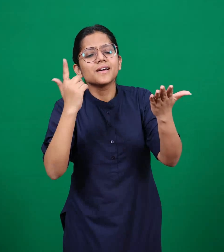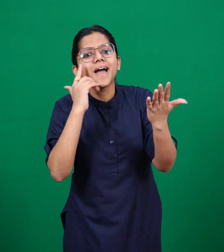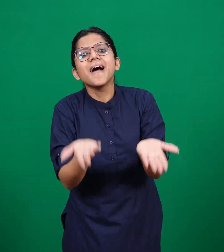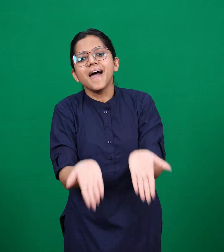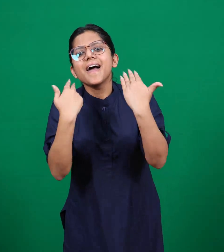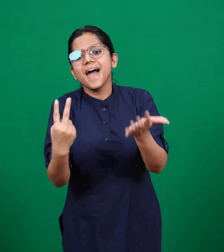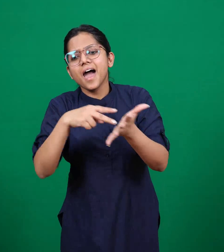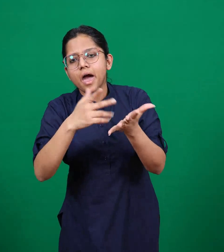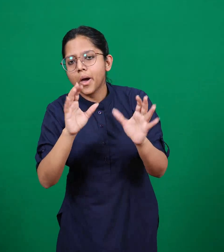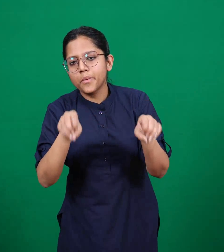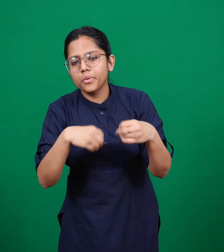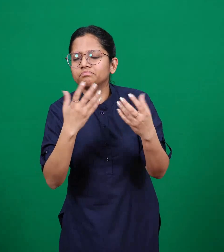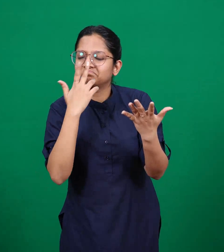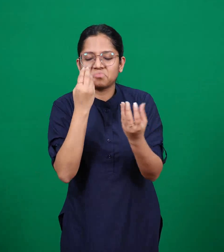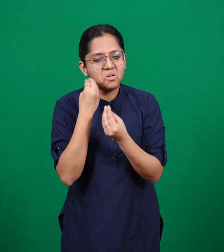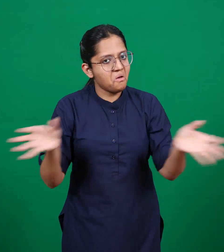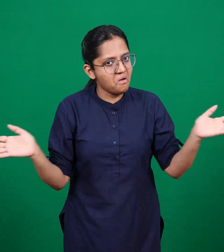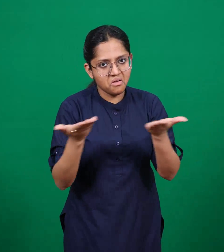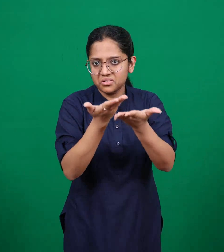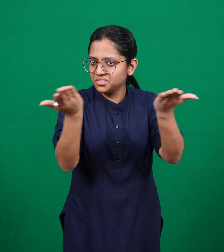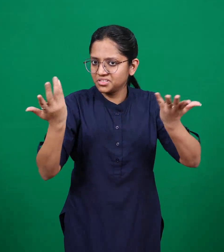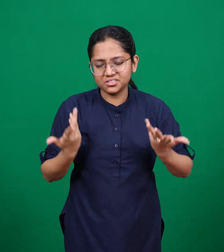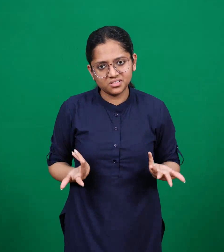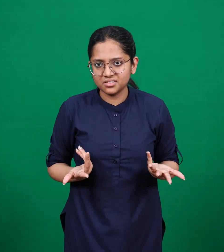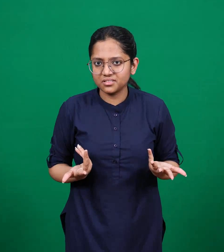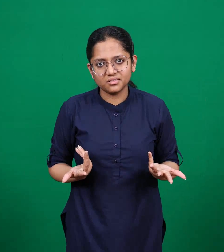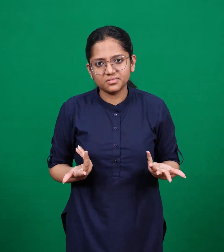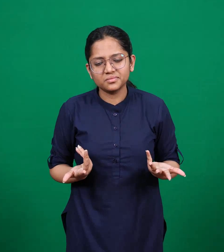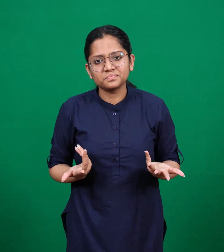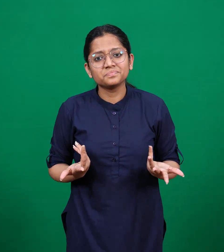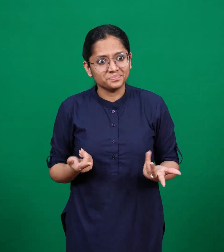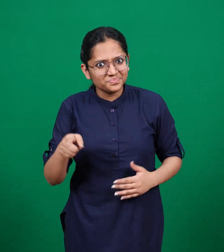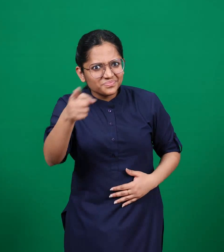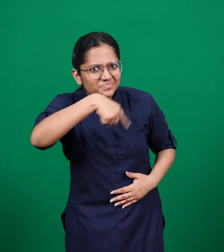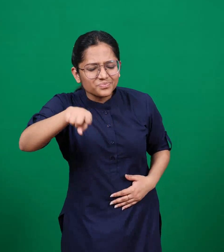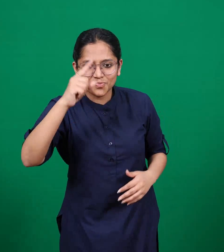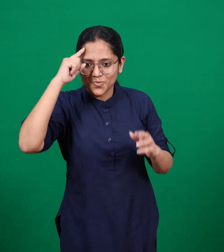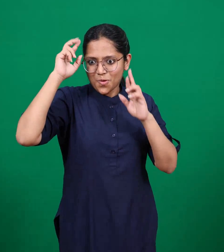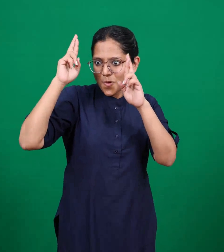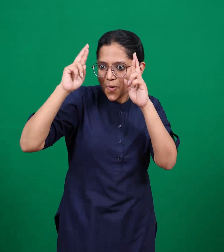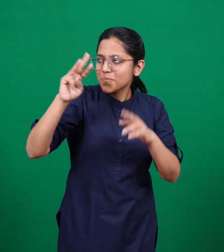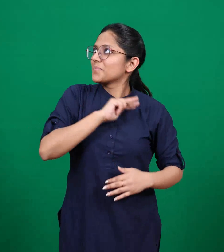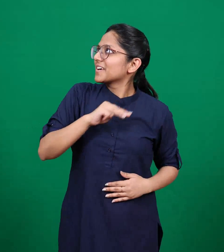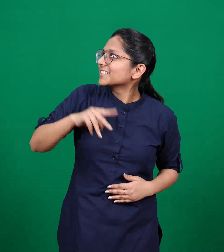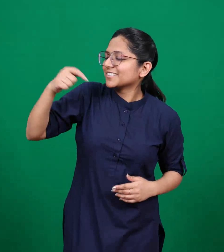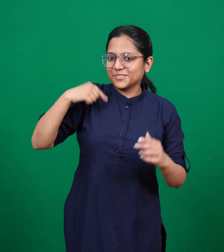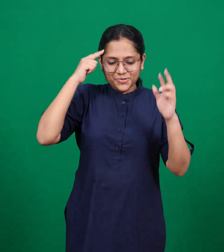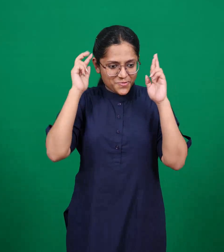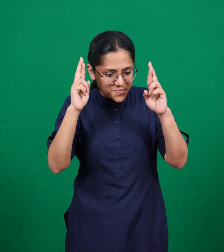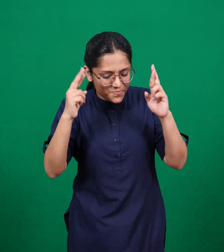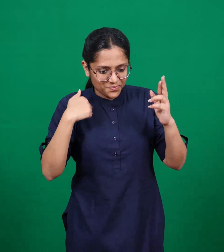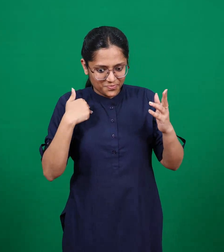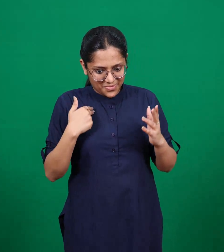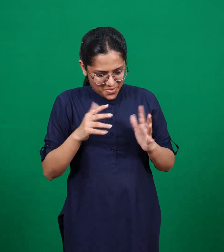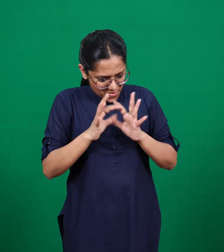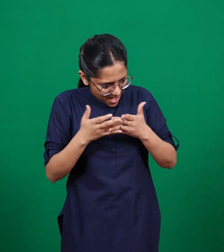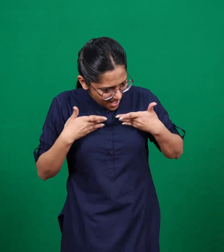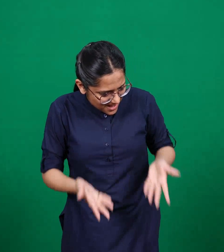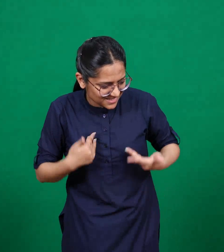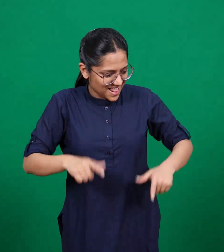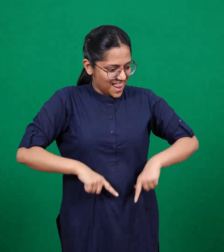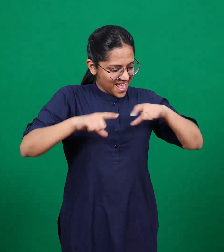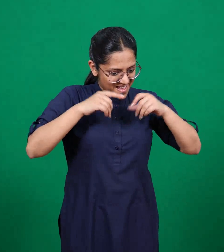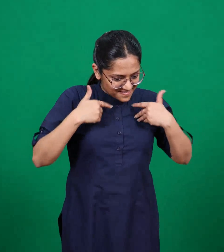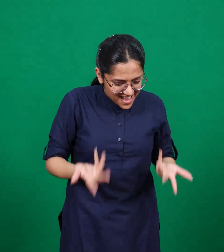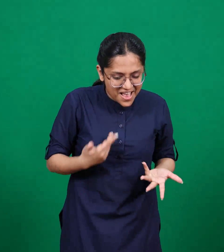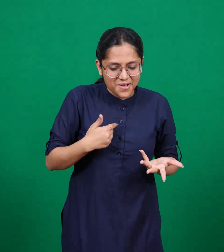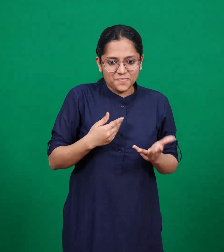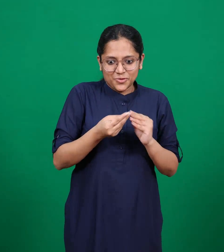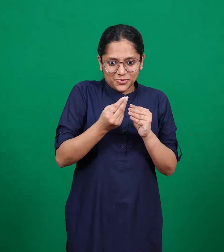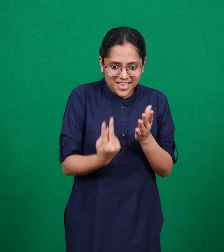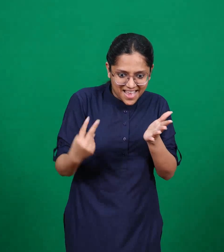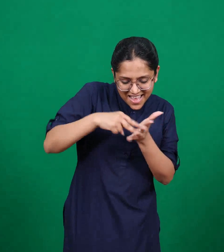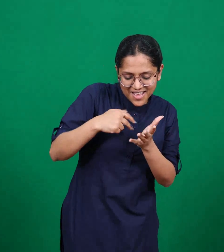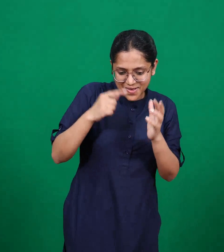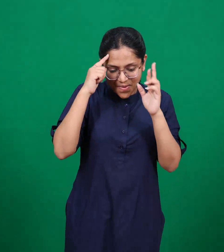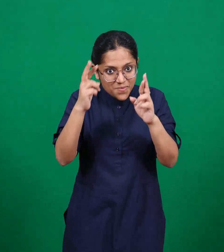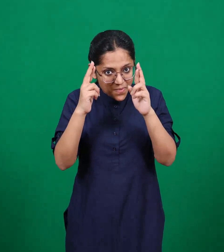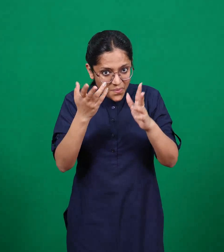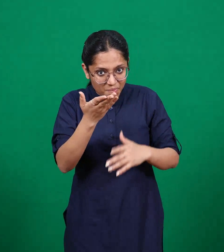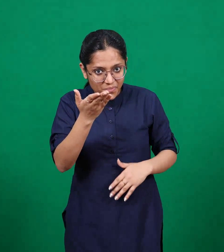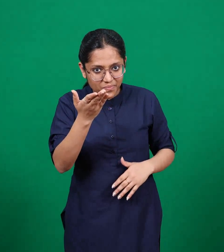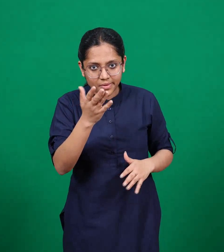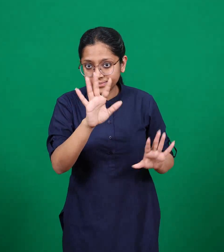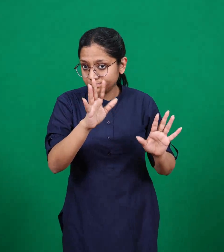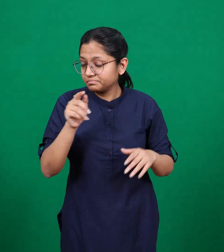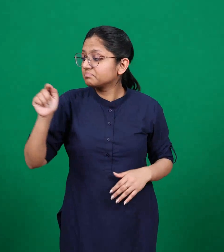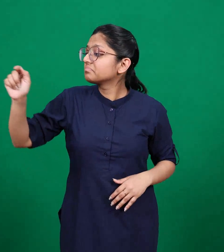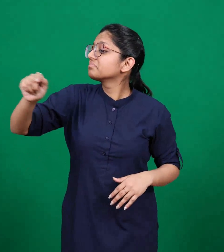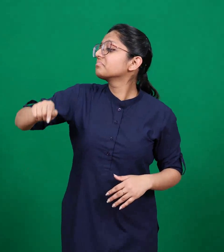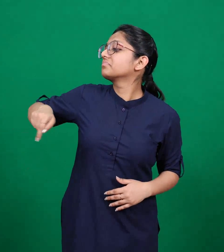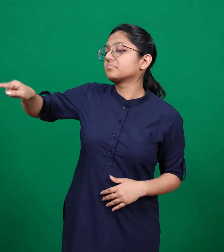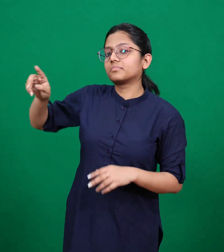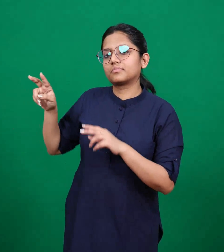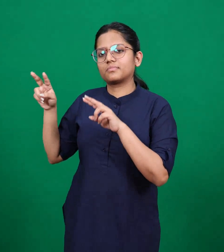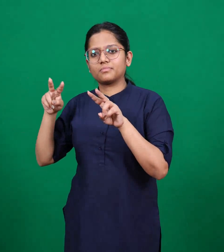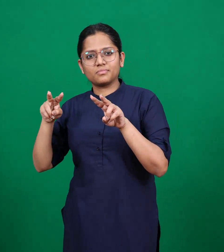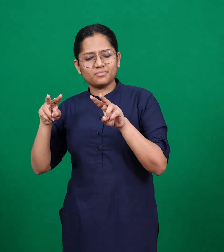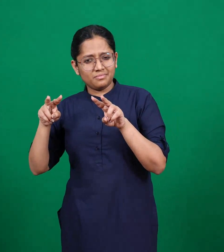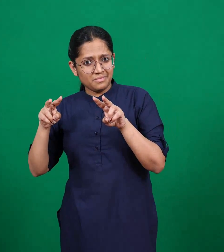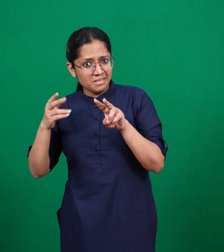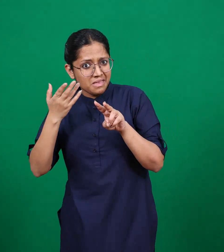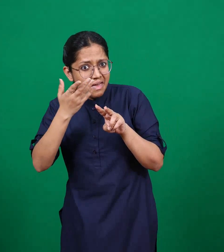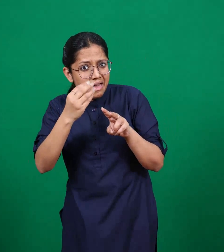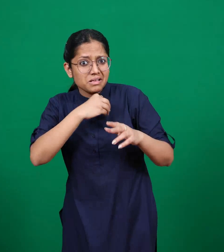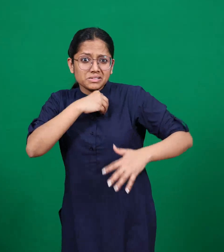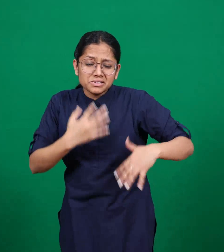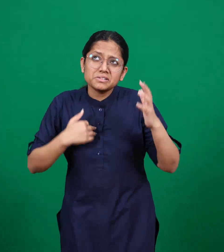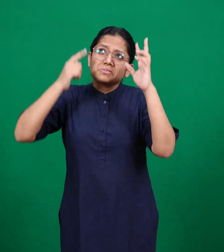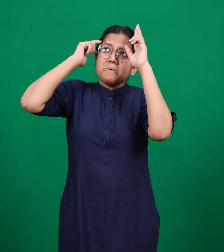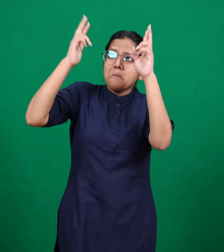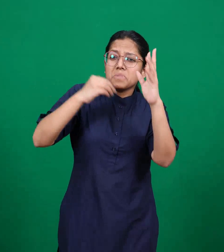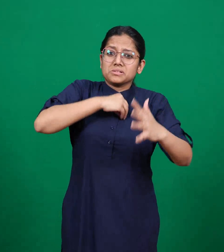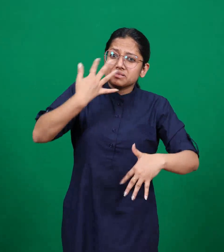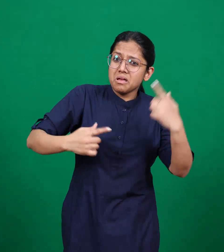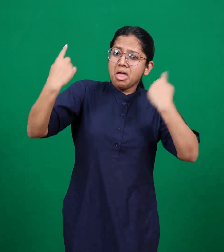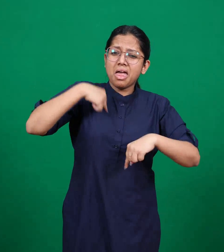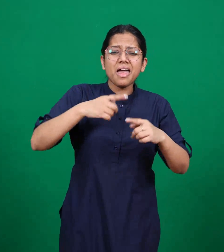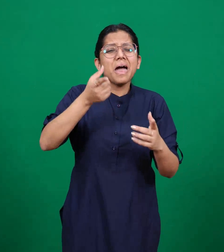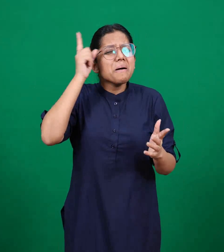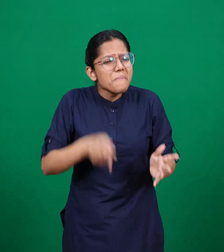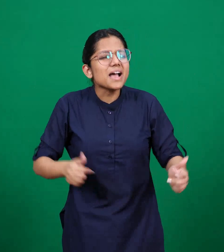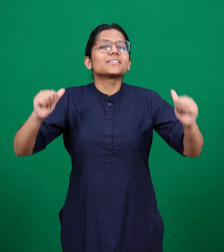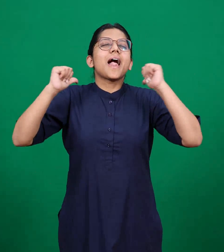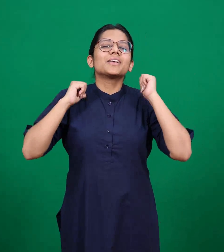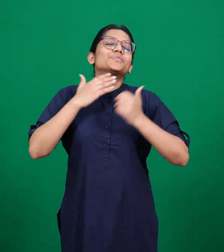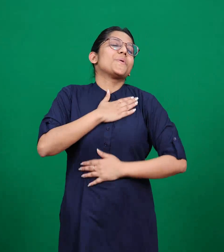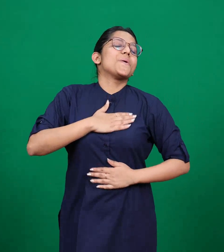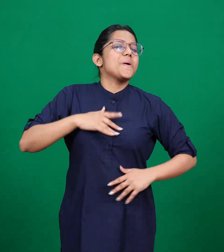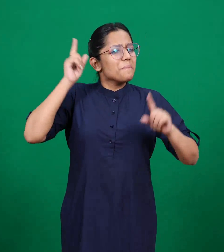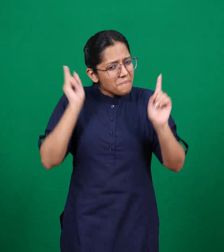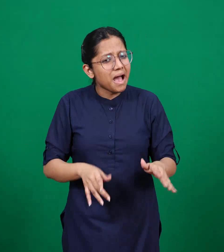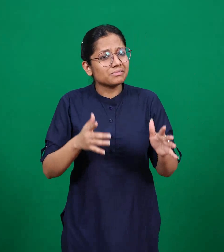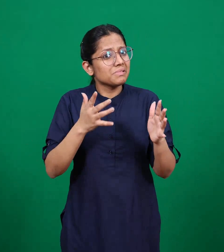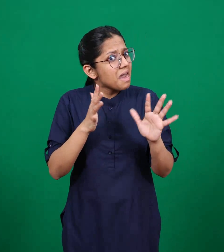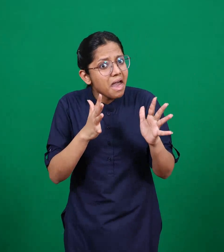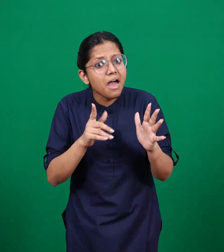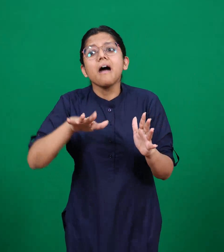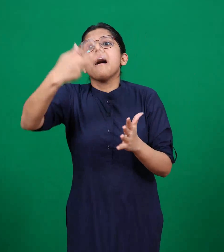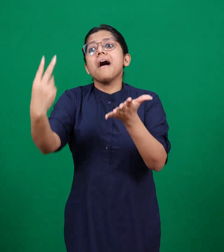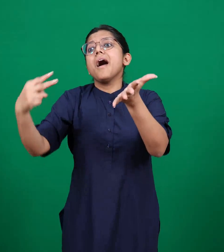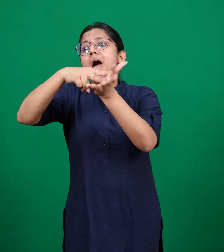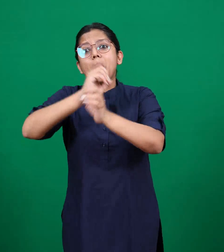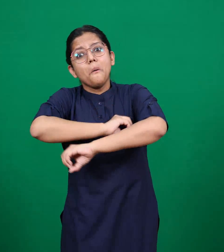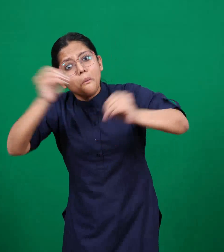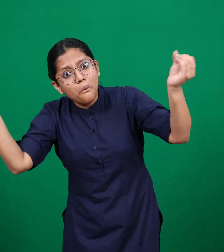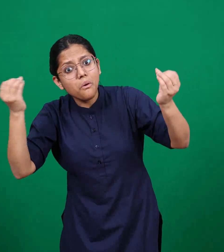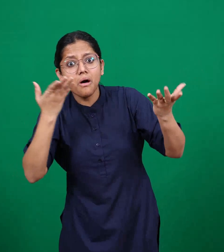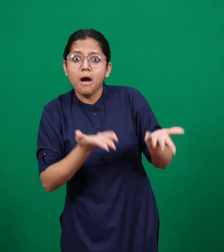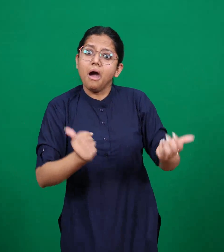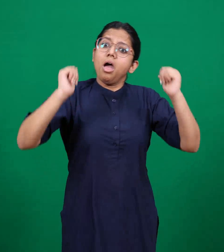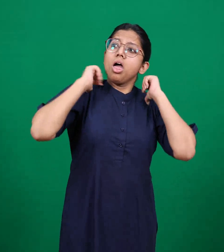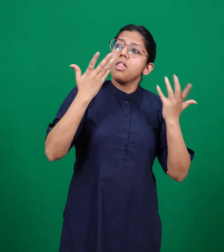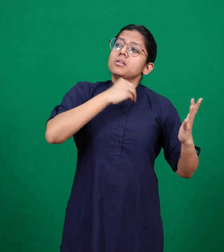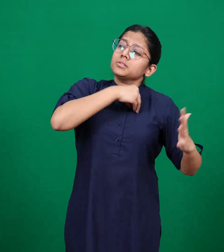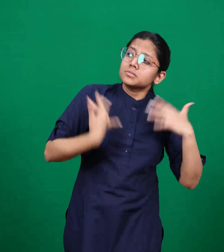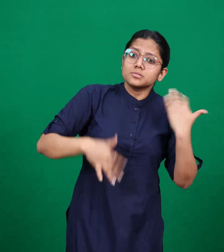Then those also who have fallen asleep in Christ have perished.